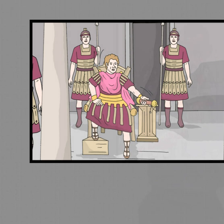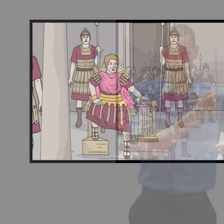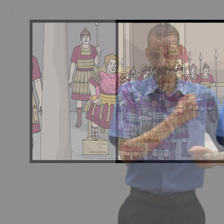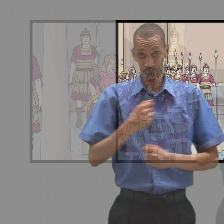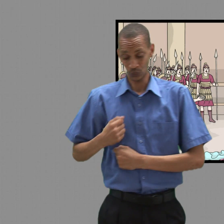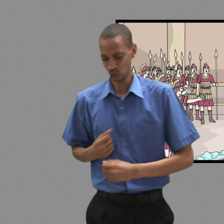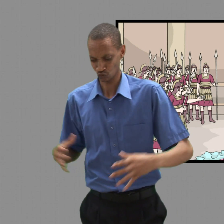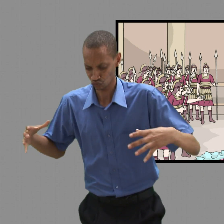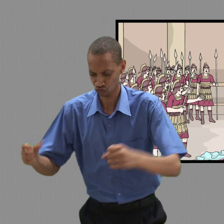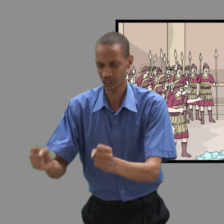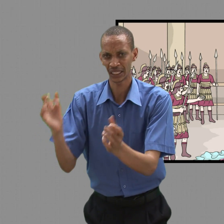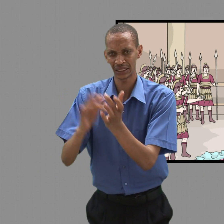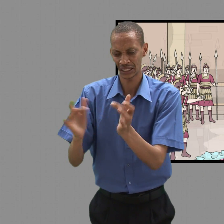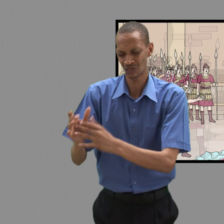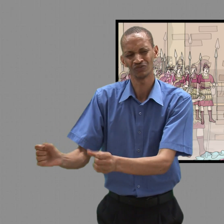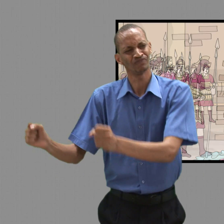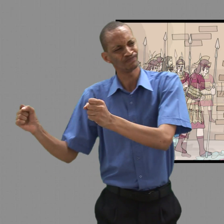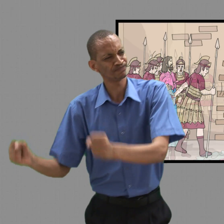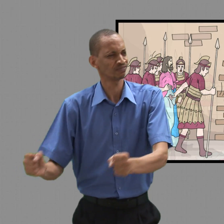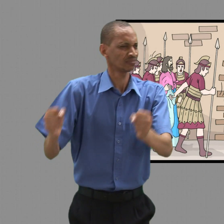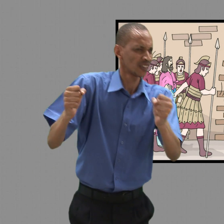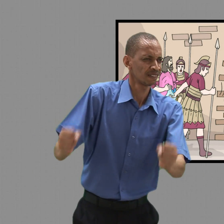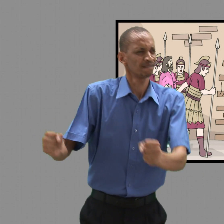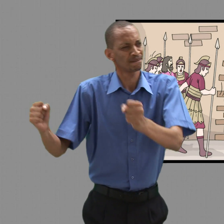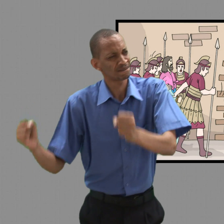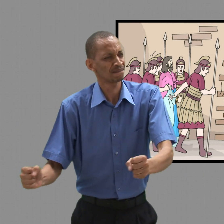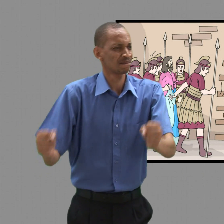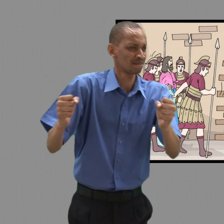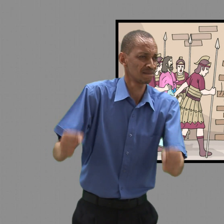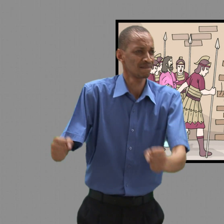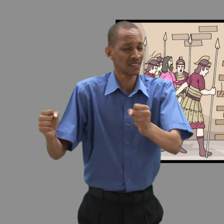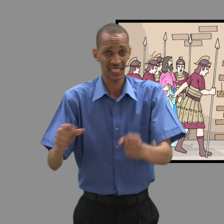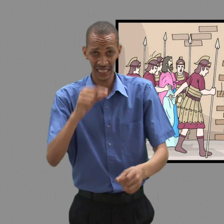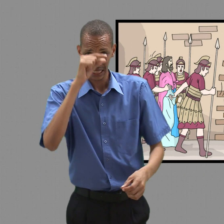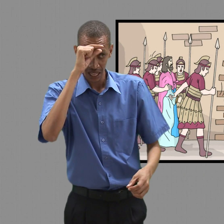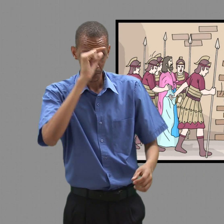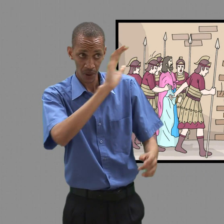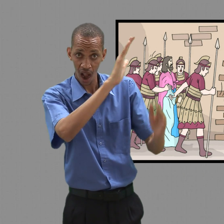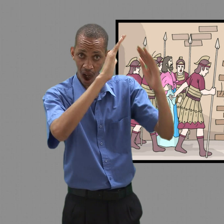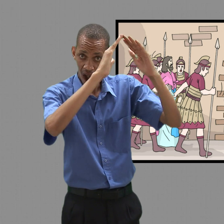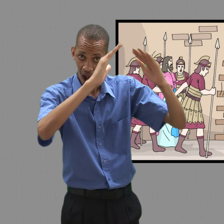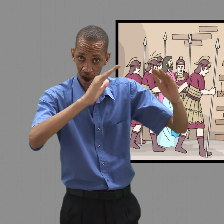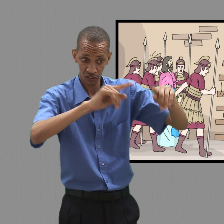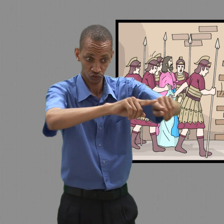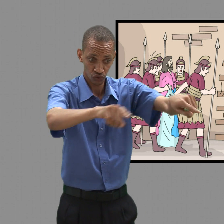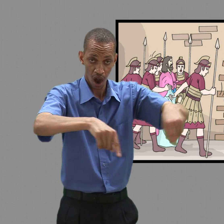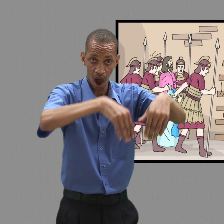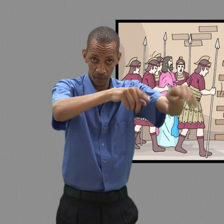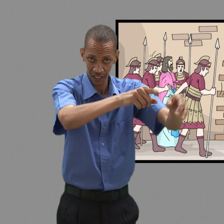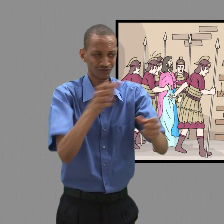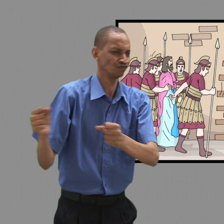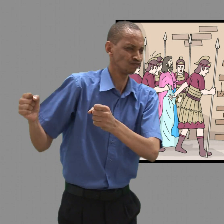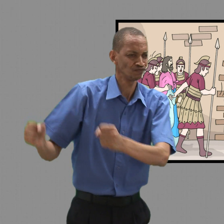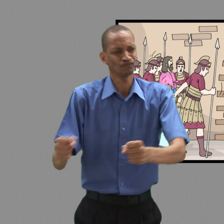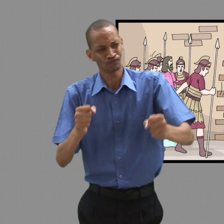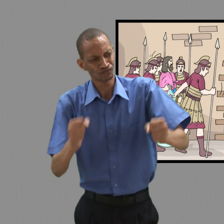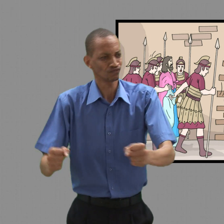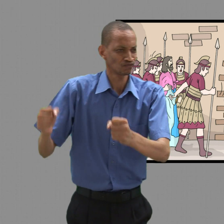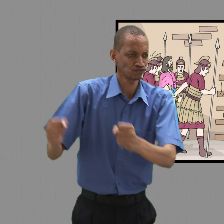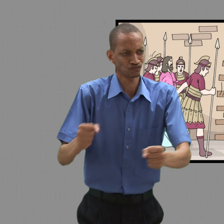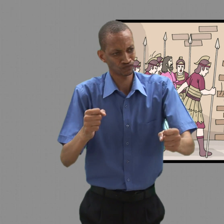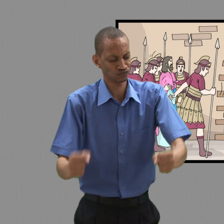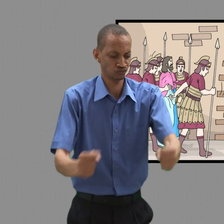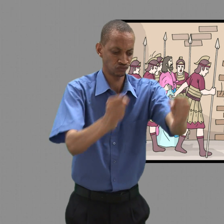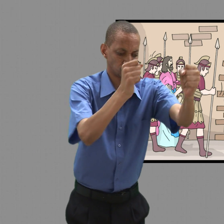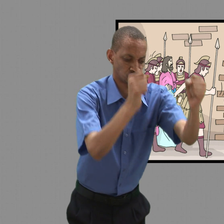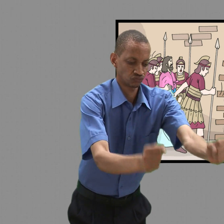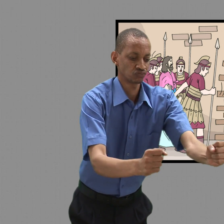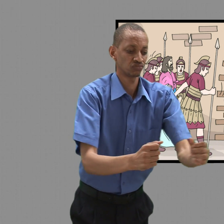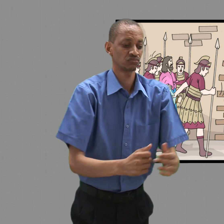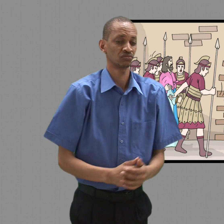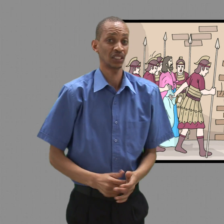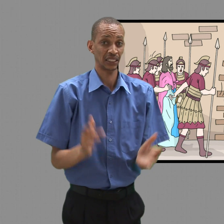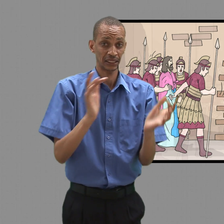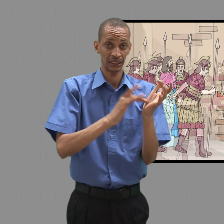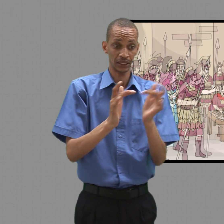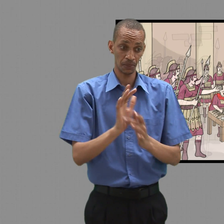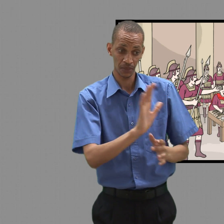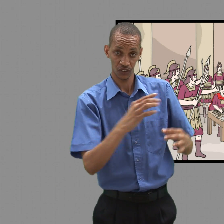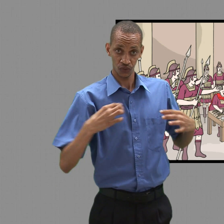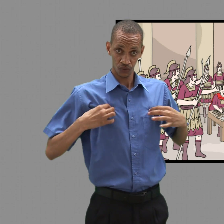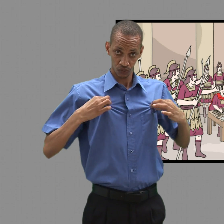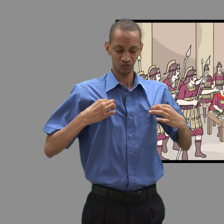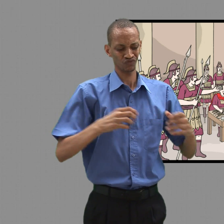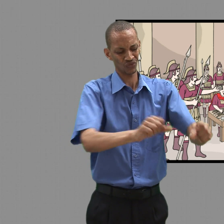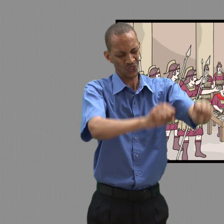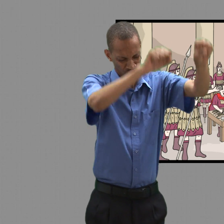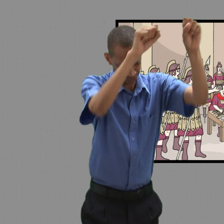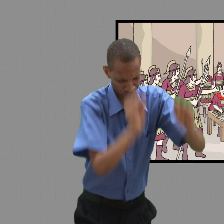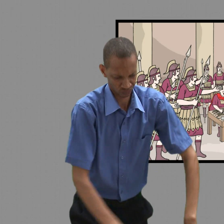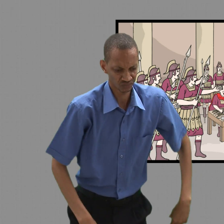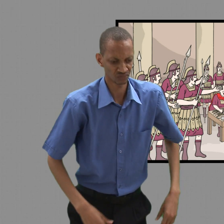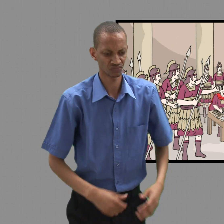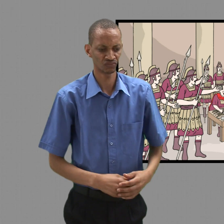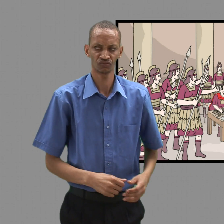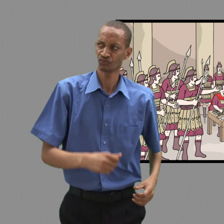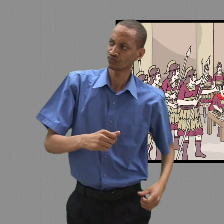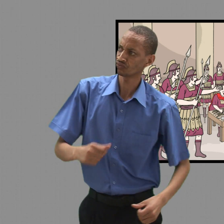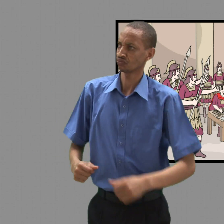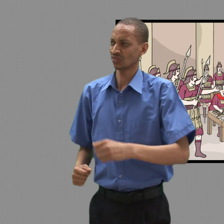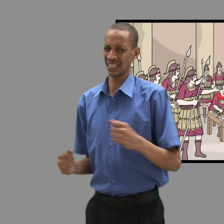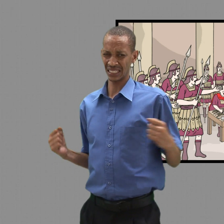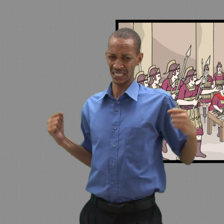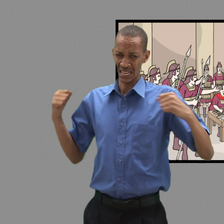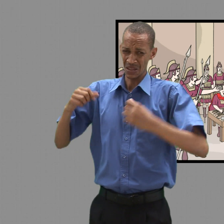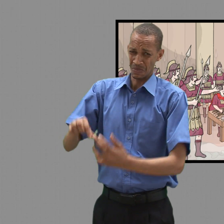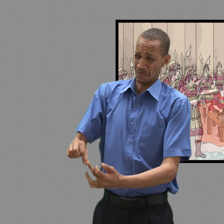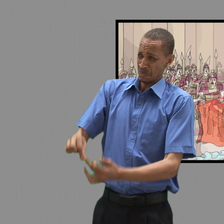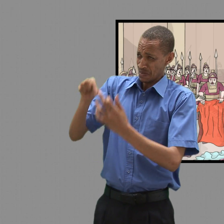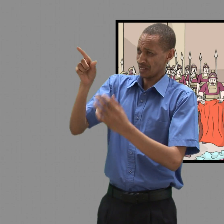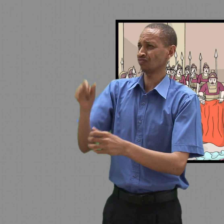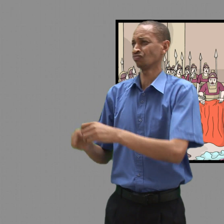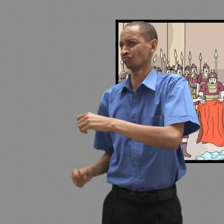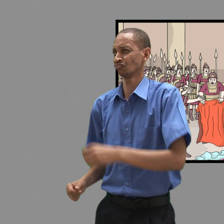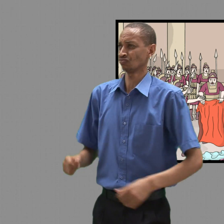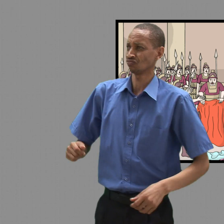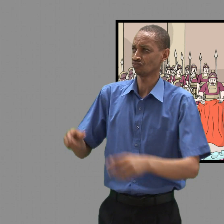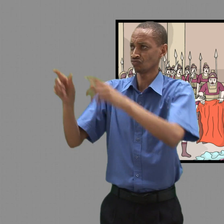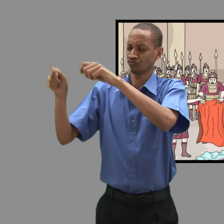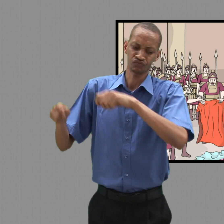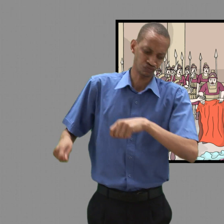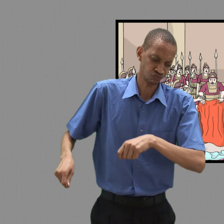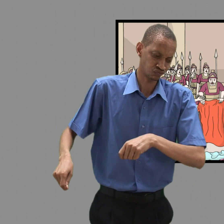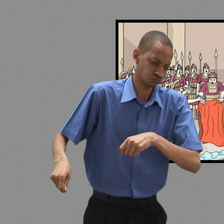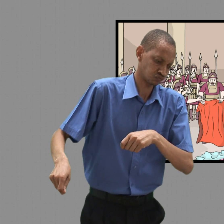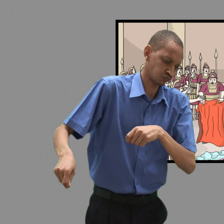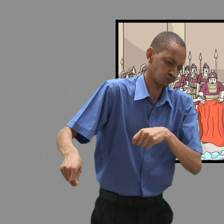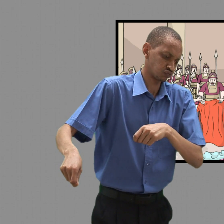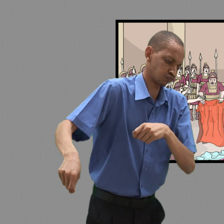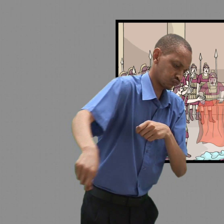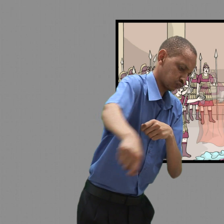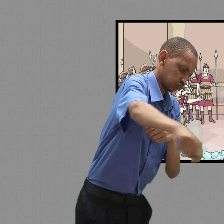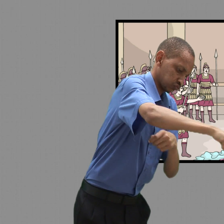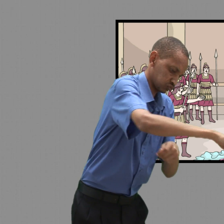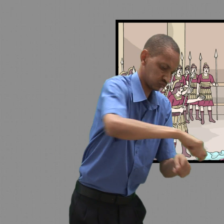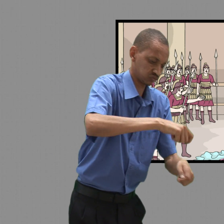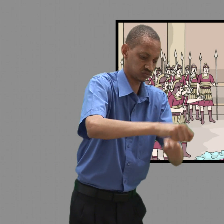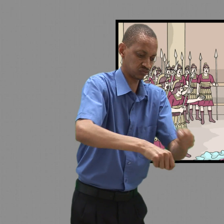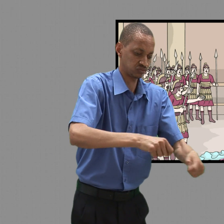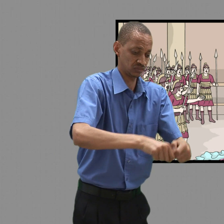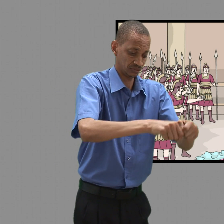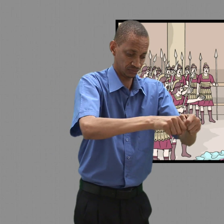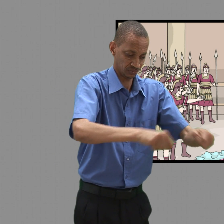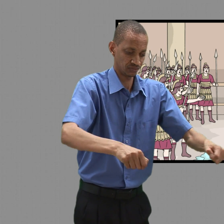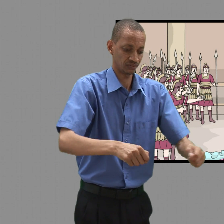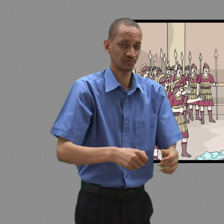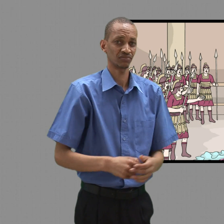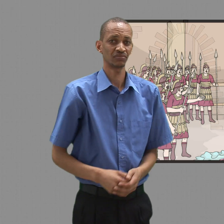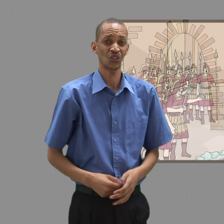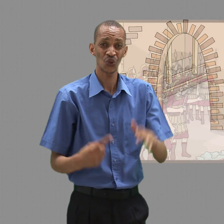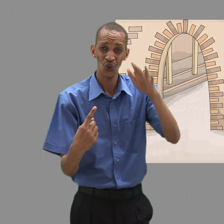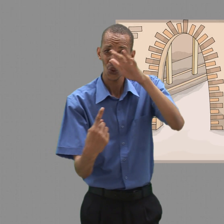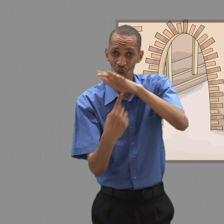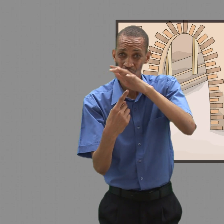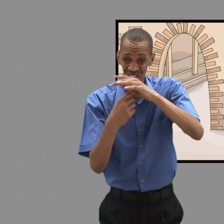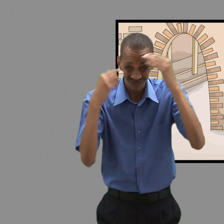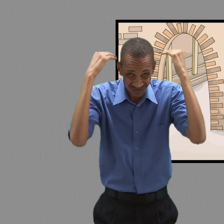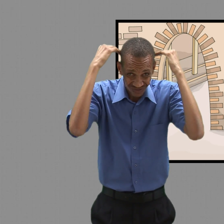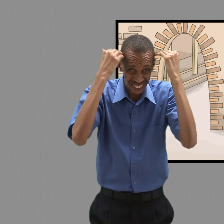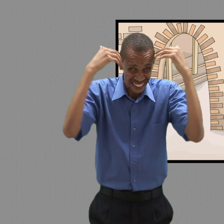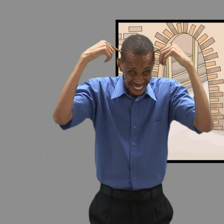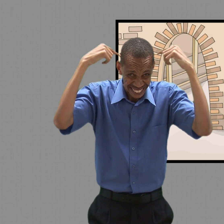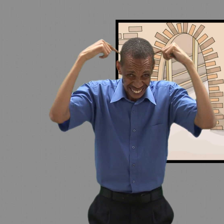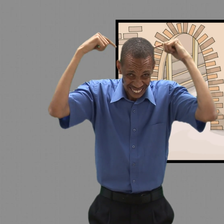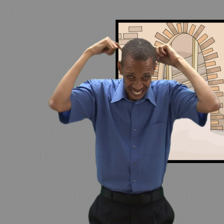Then the governor’s soldiers took Jesus into the Praetorium and gathered the whole company around Him. They stripped Him and put a scarlet robe on Him.